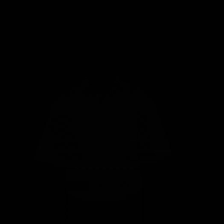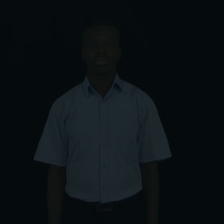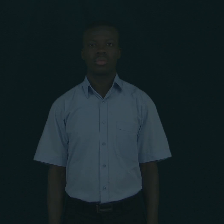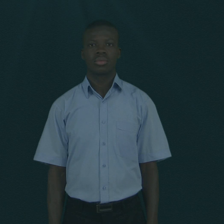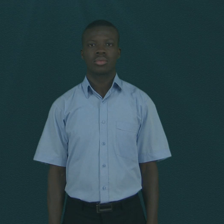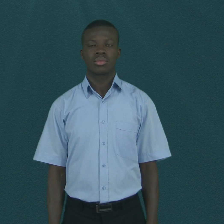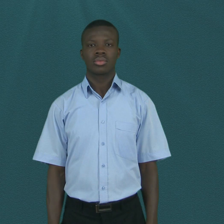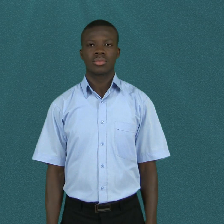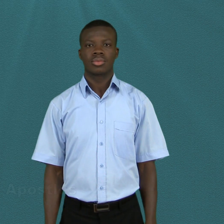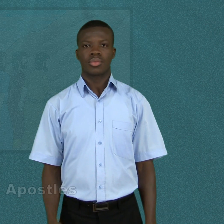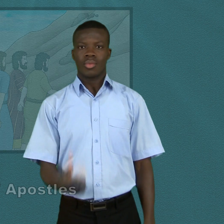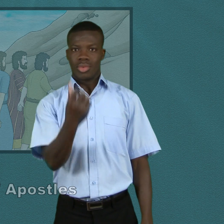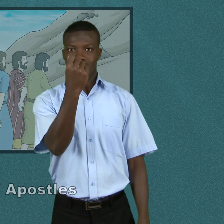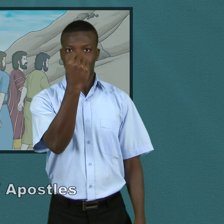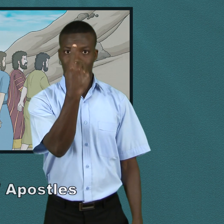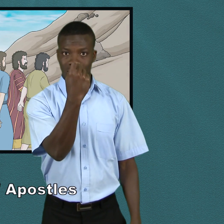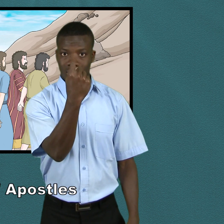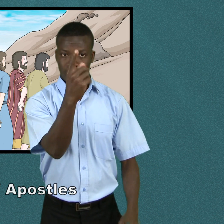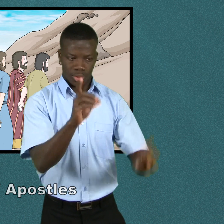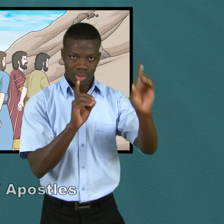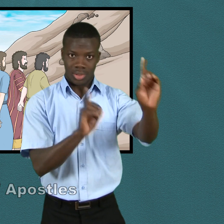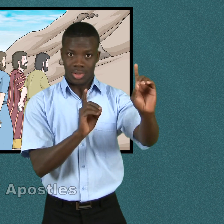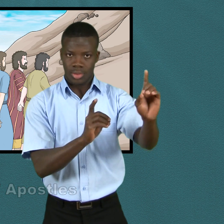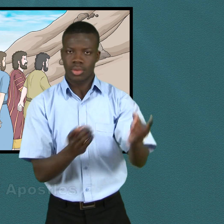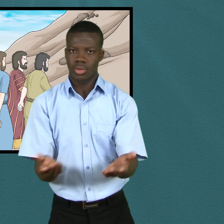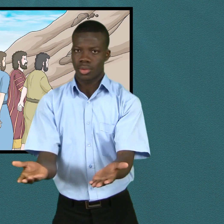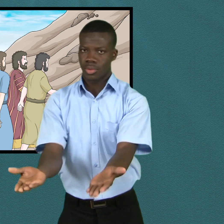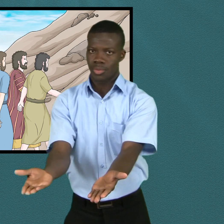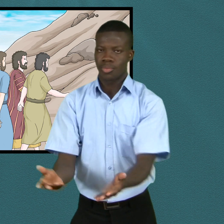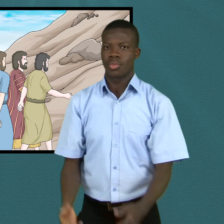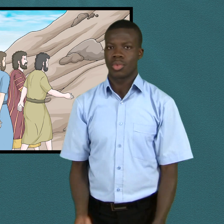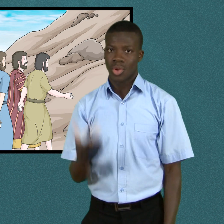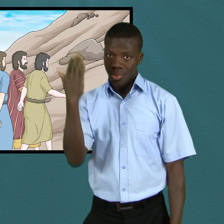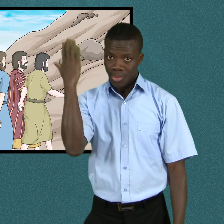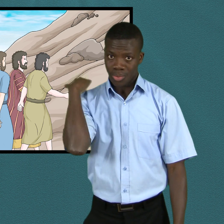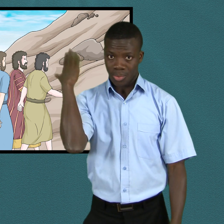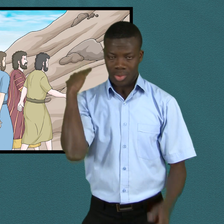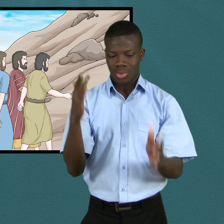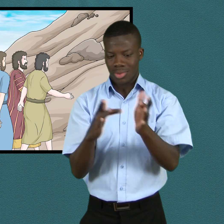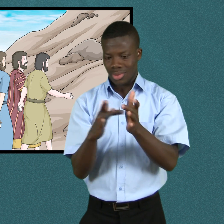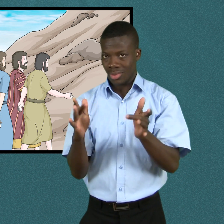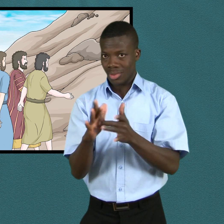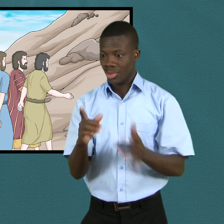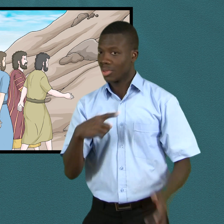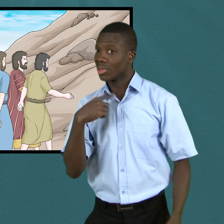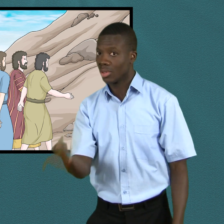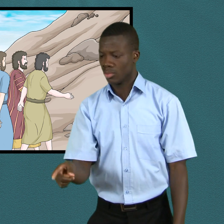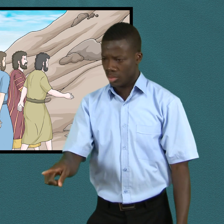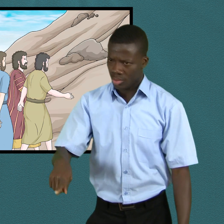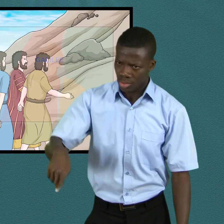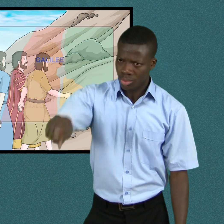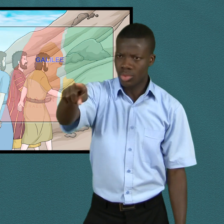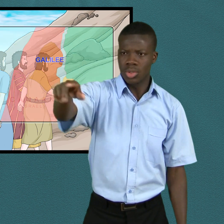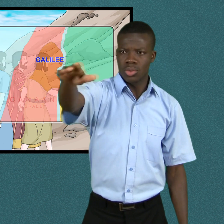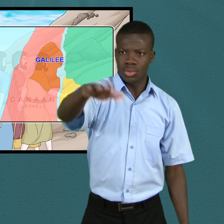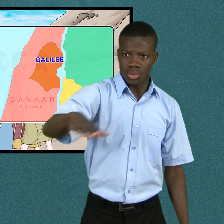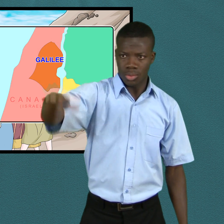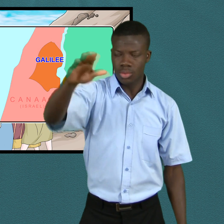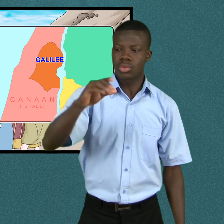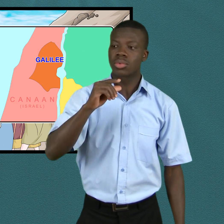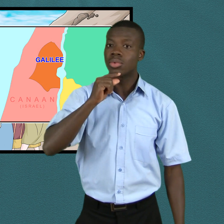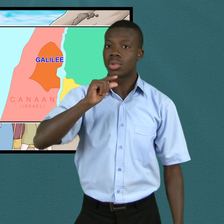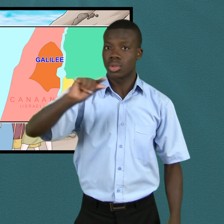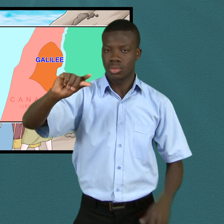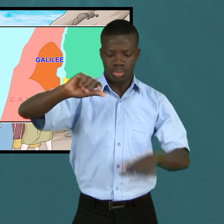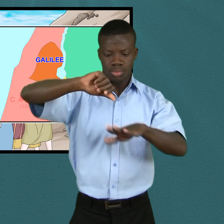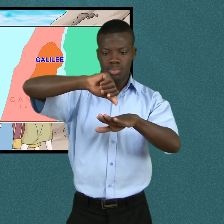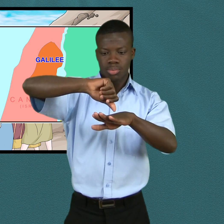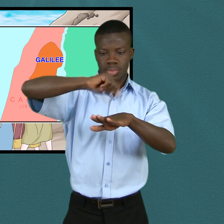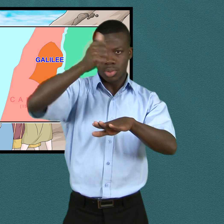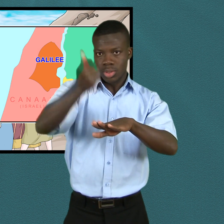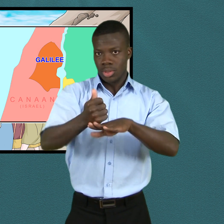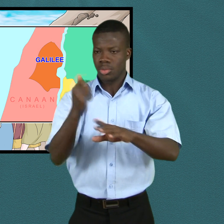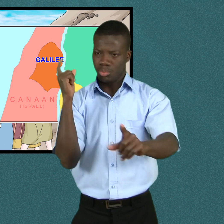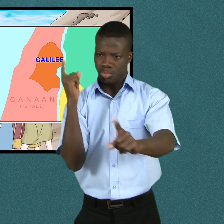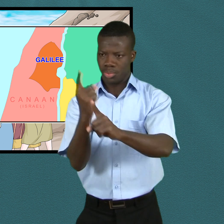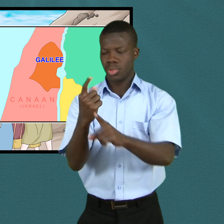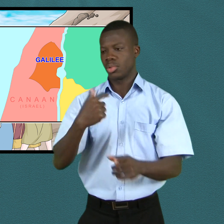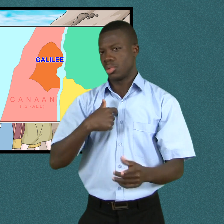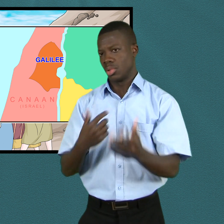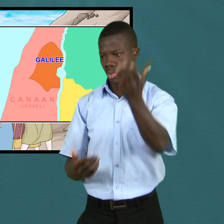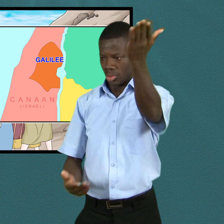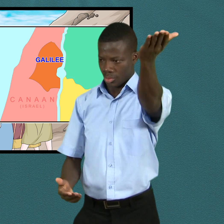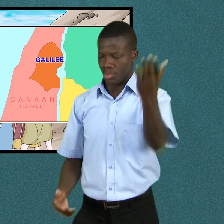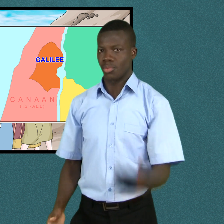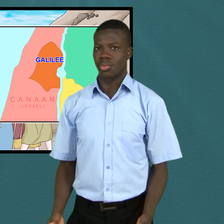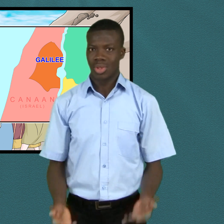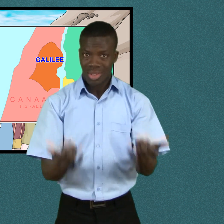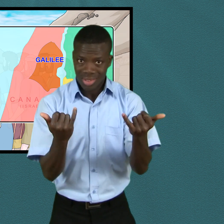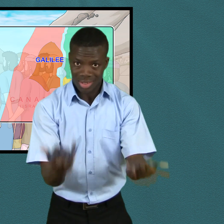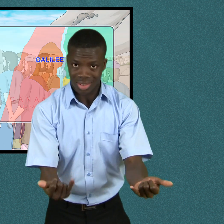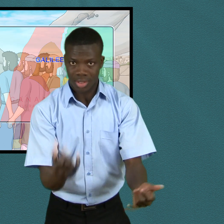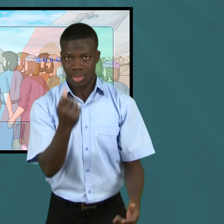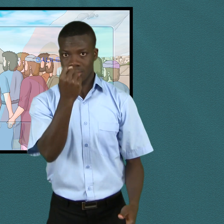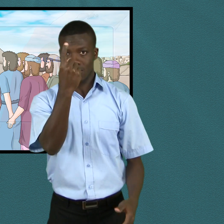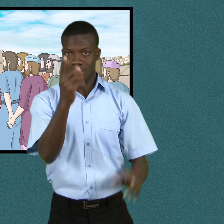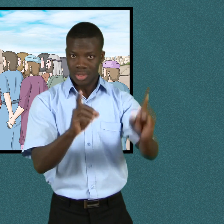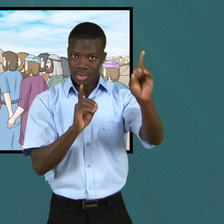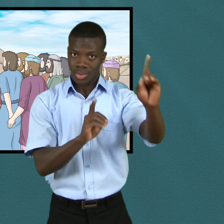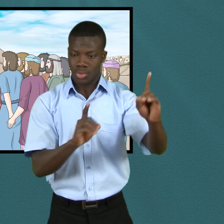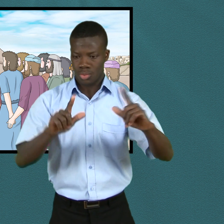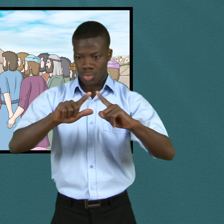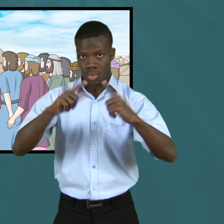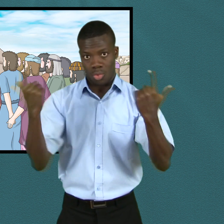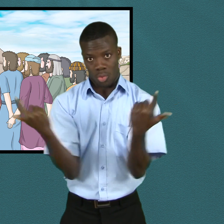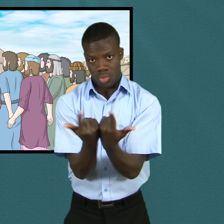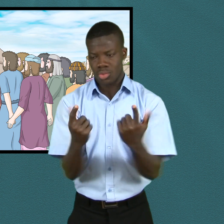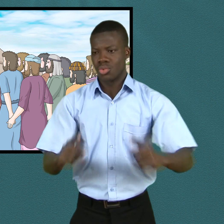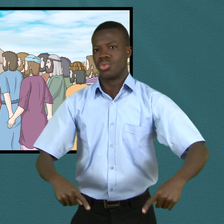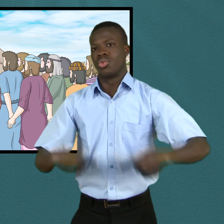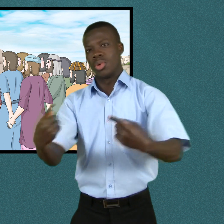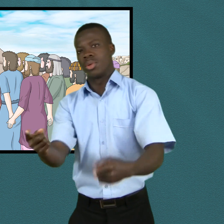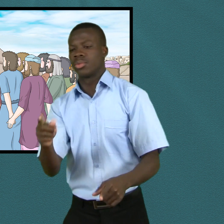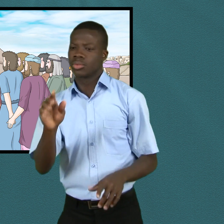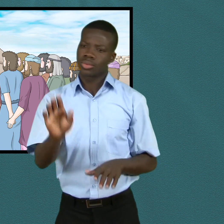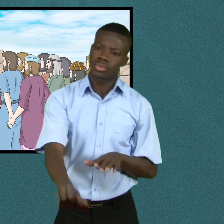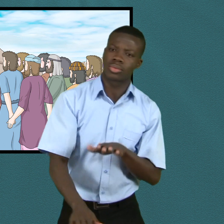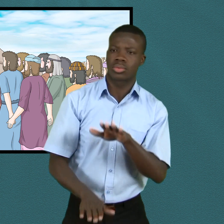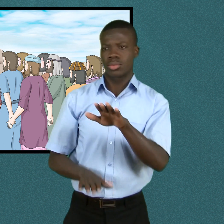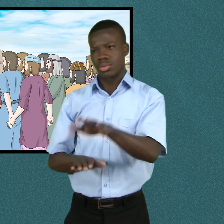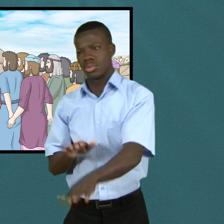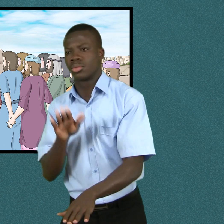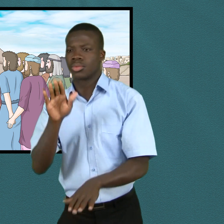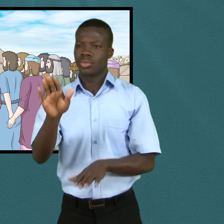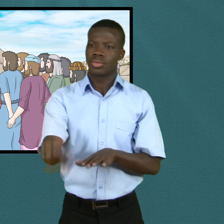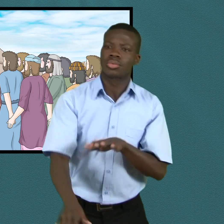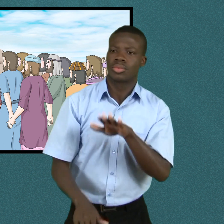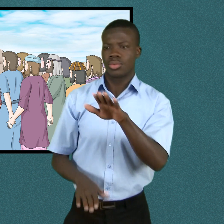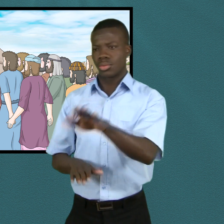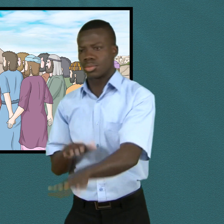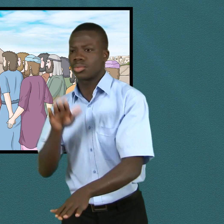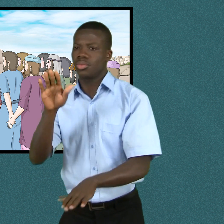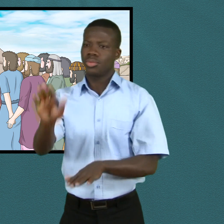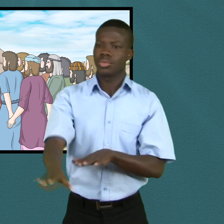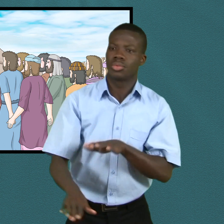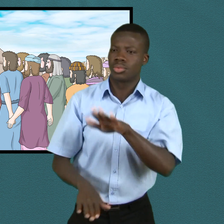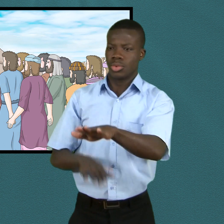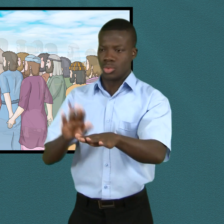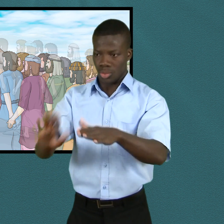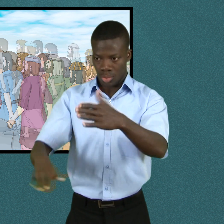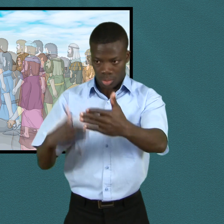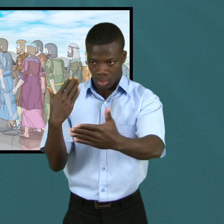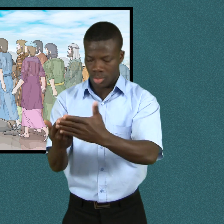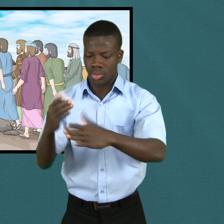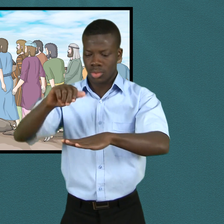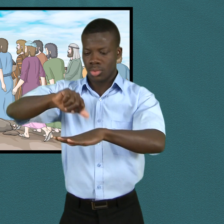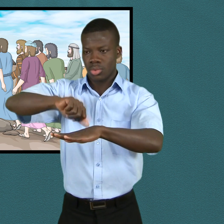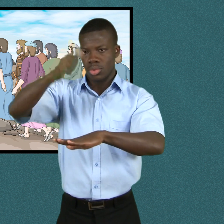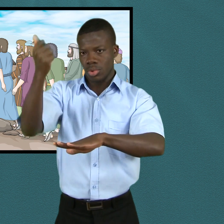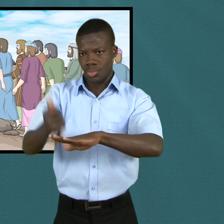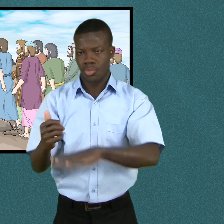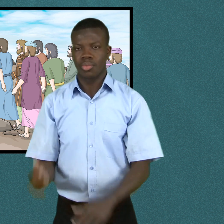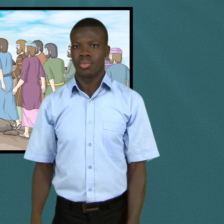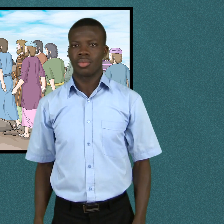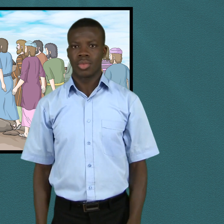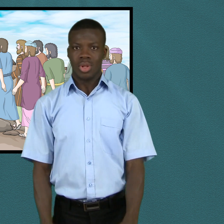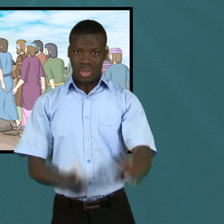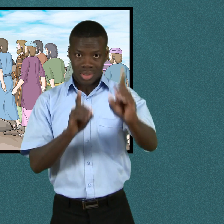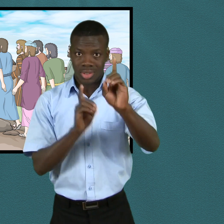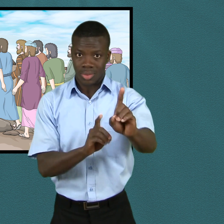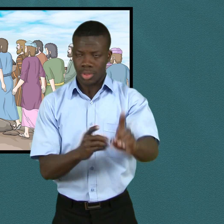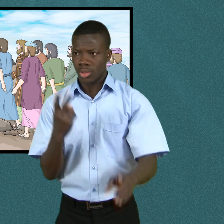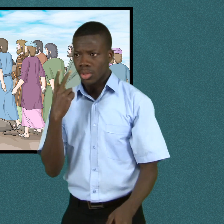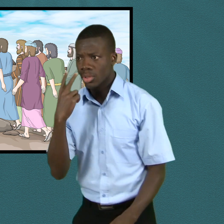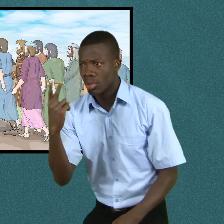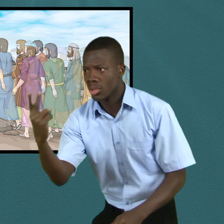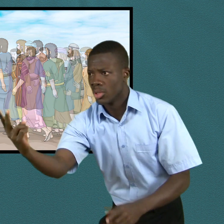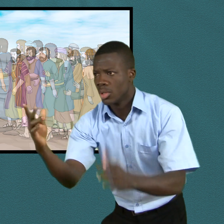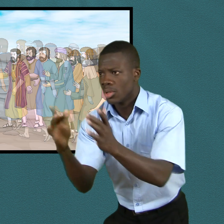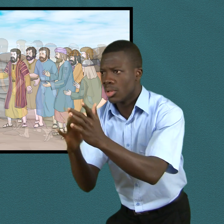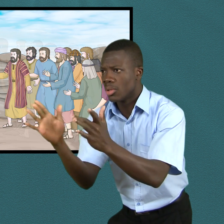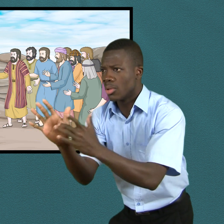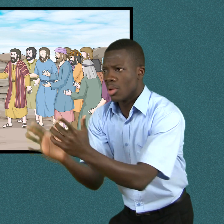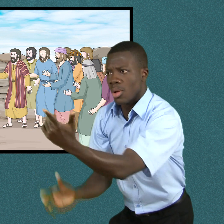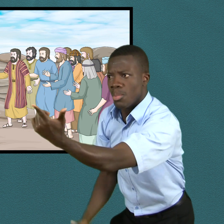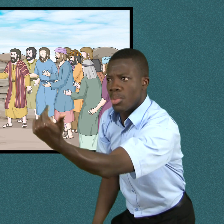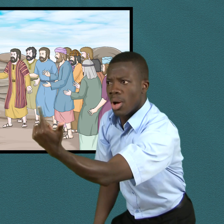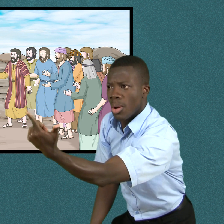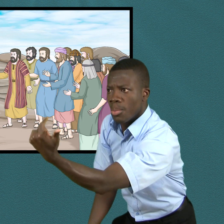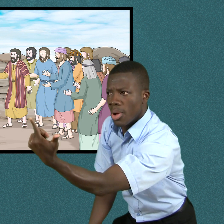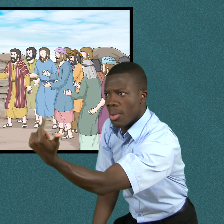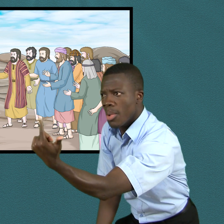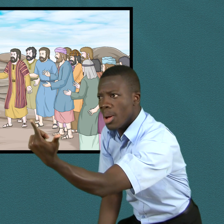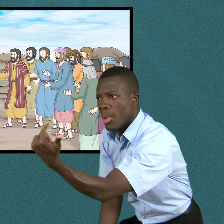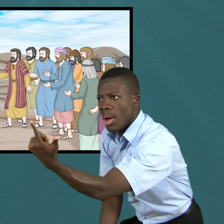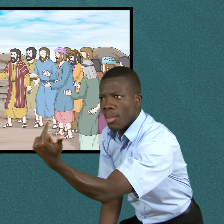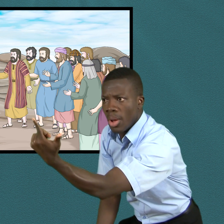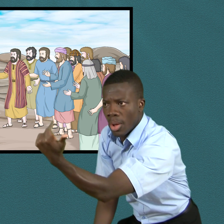Meanwhile, the eleven disciples went to Galilee, to the mountain Jesus had designated.